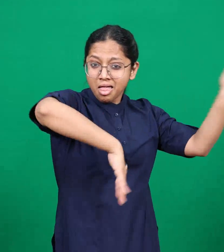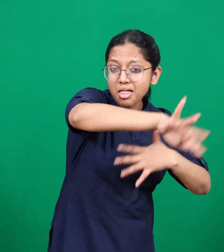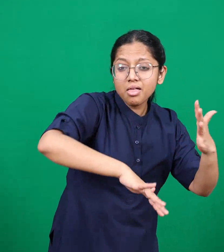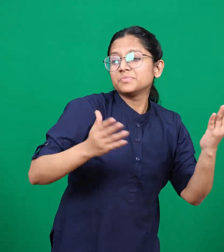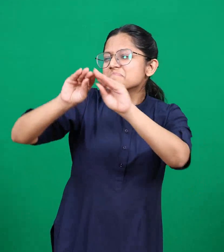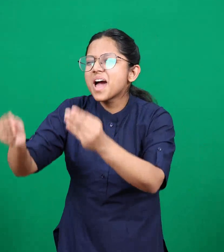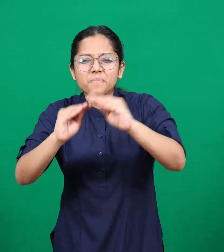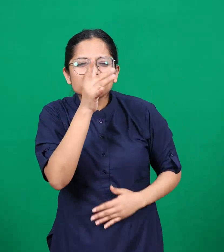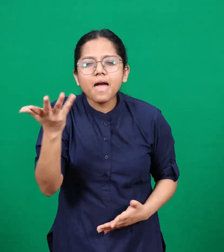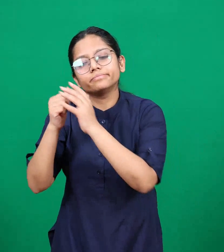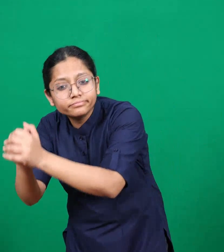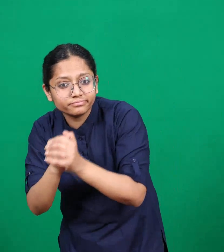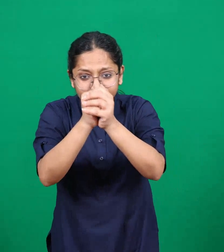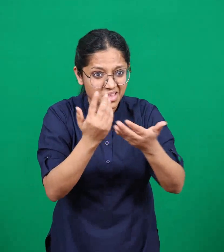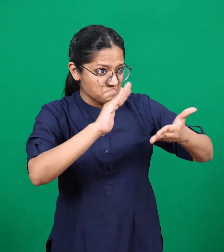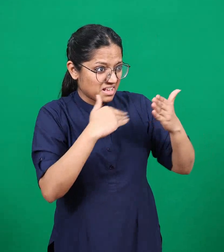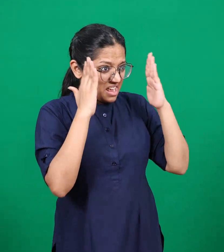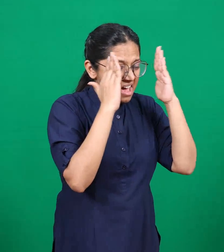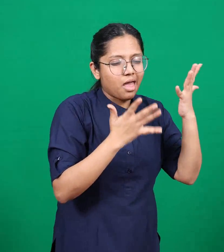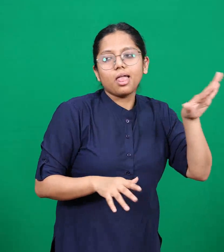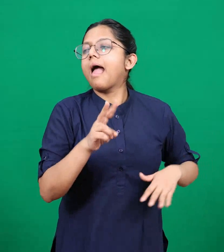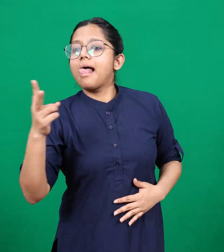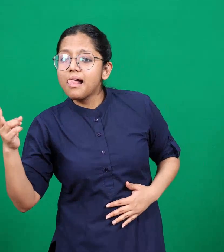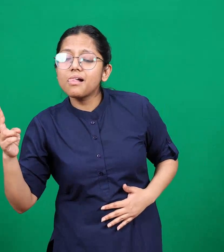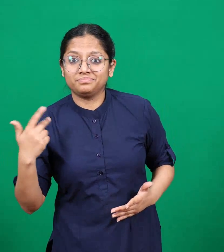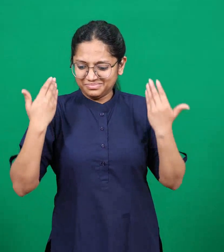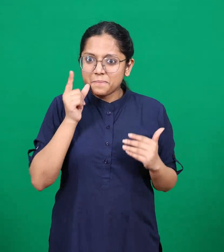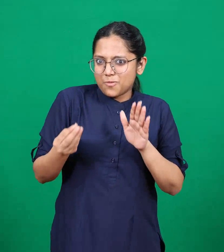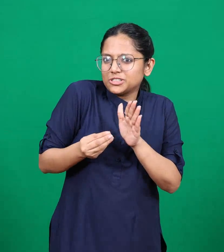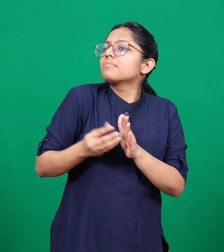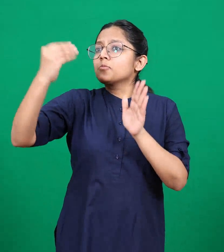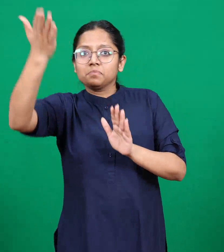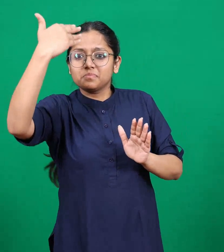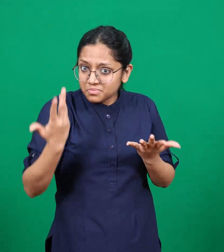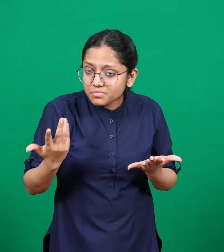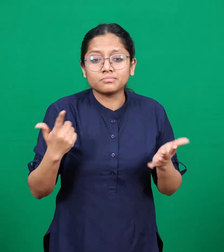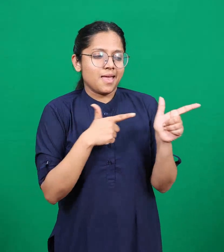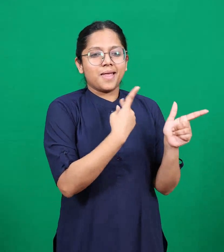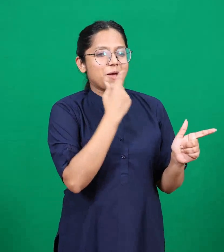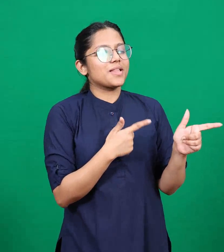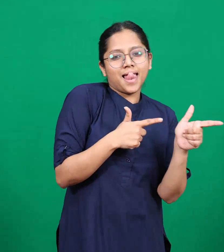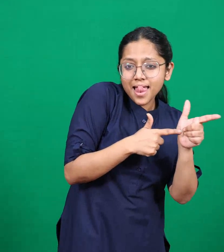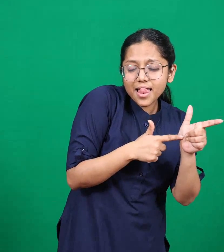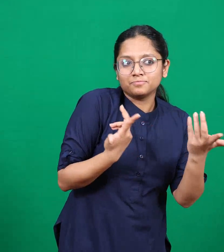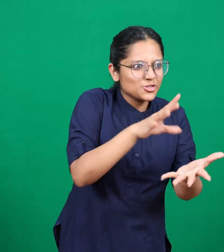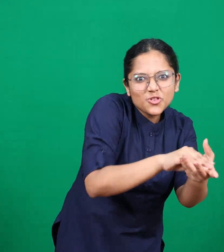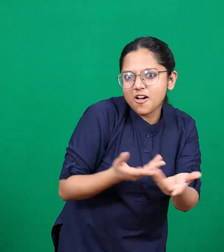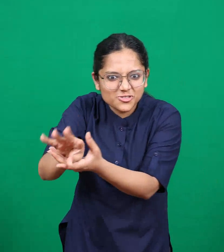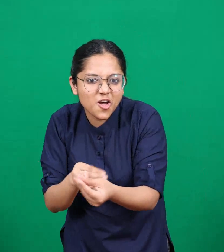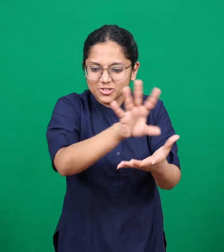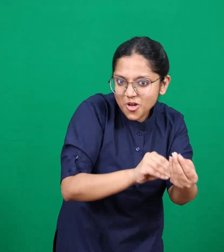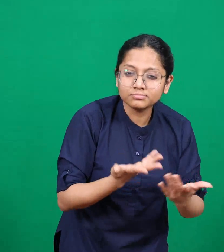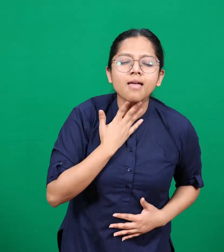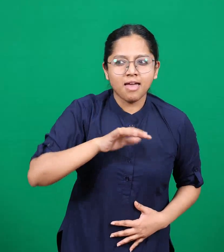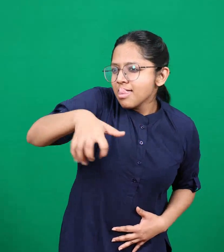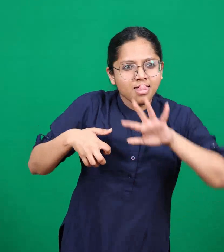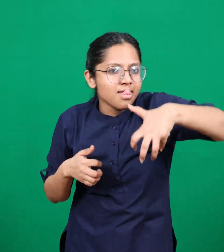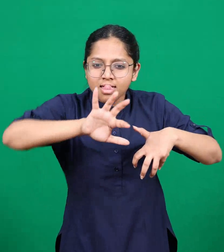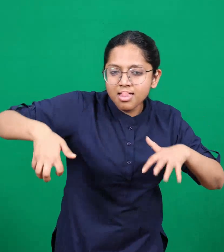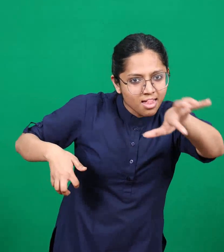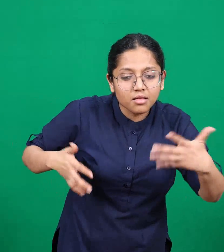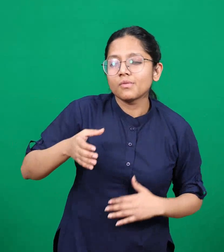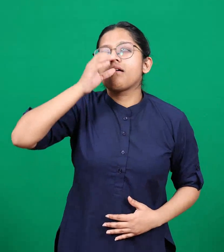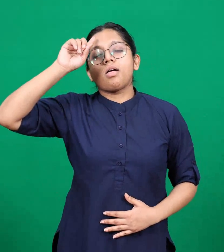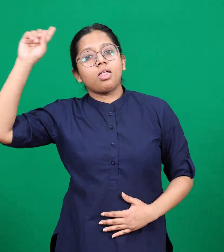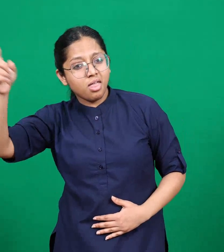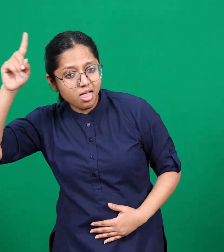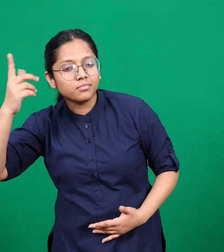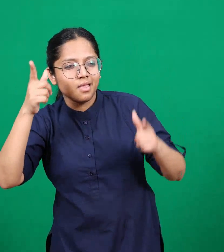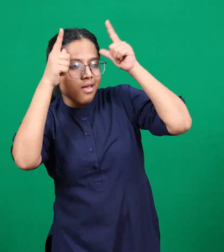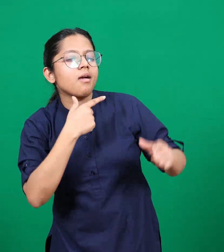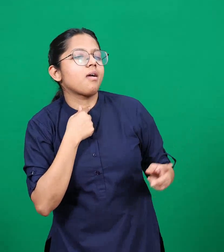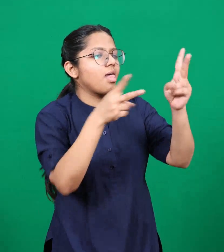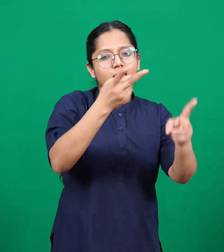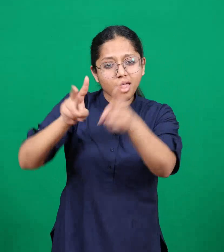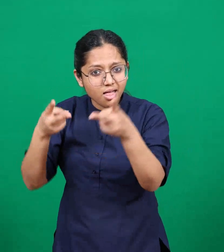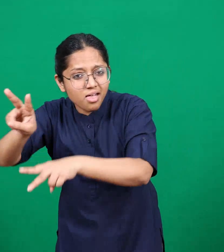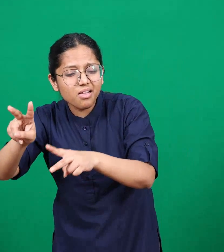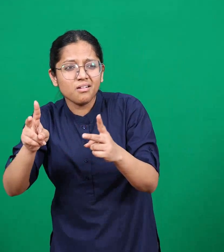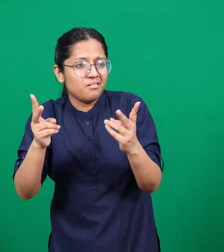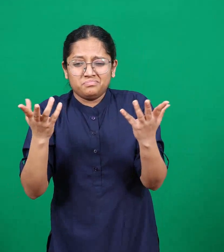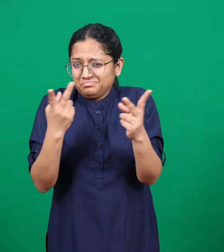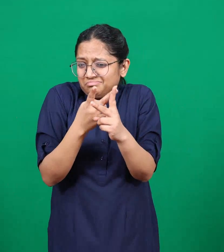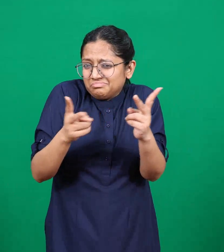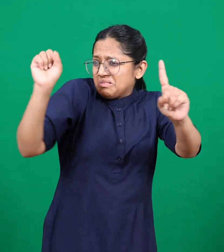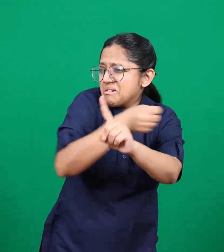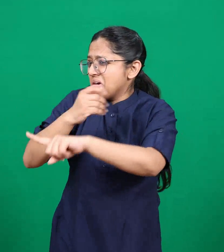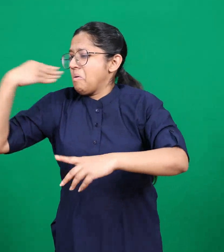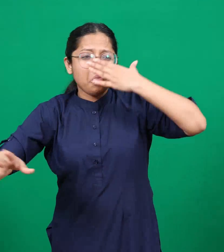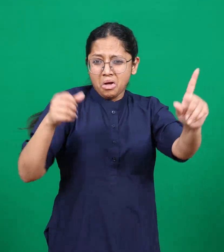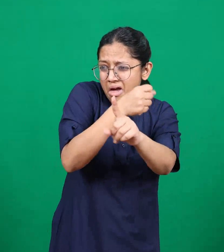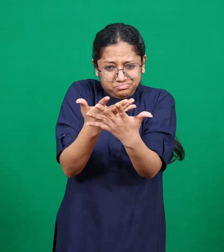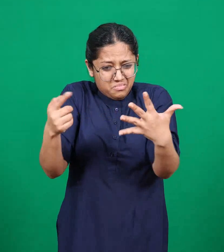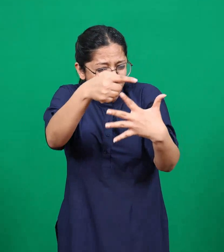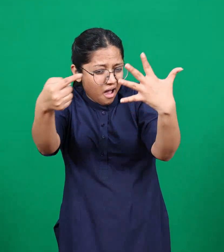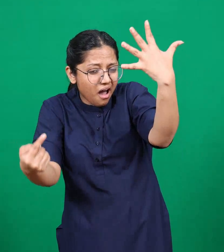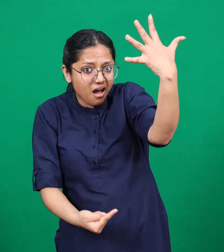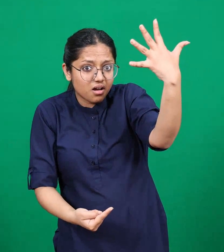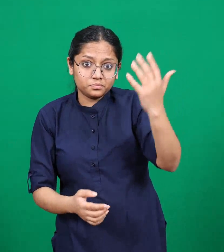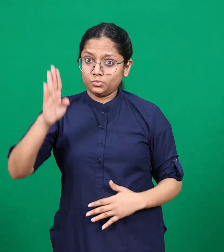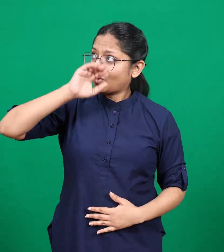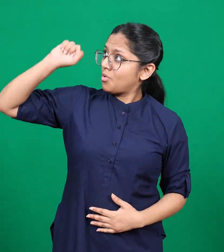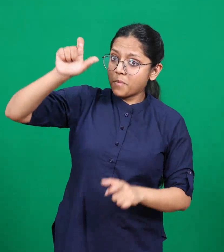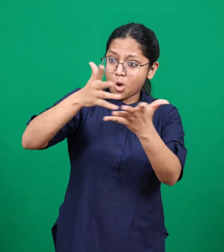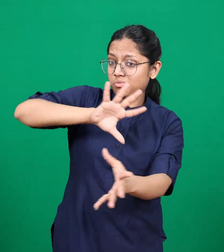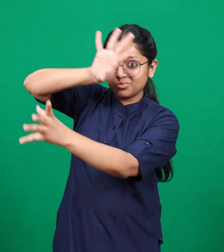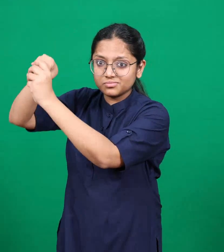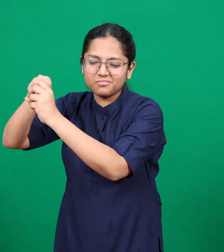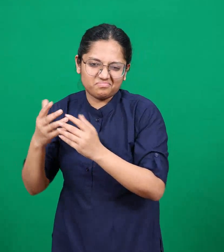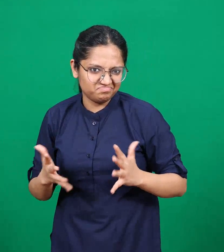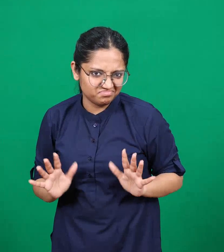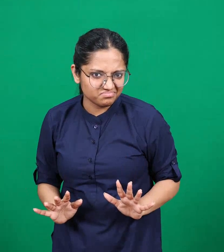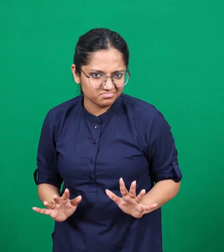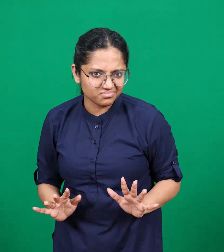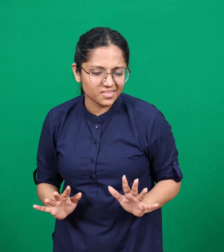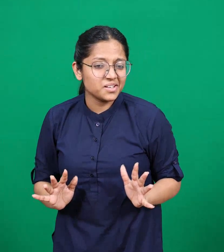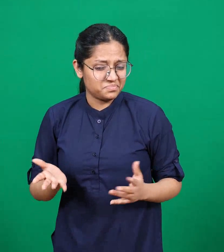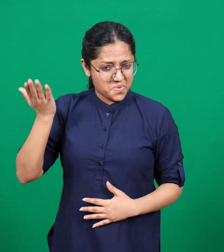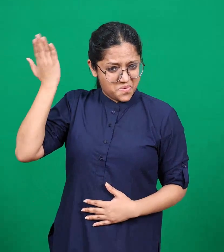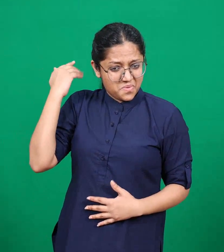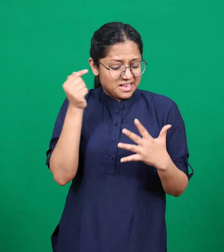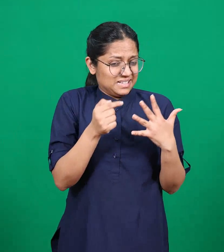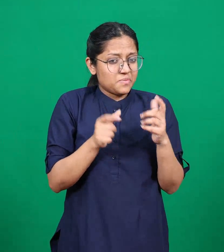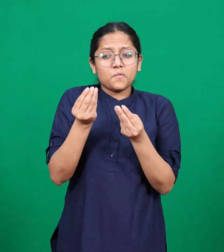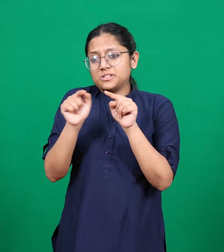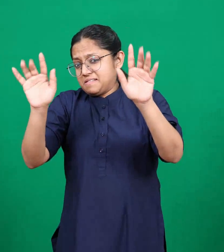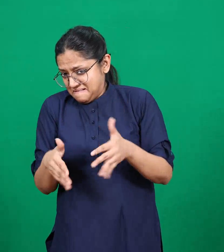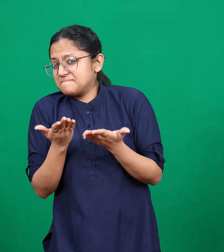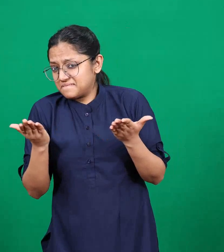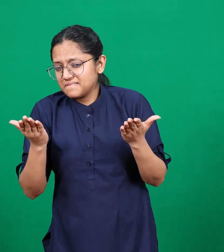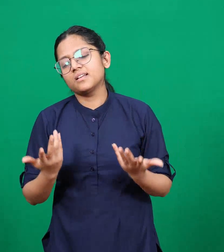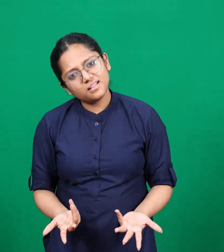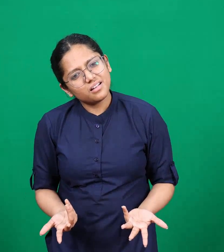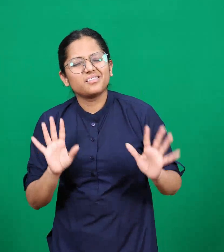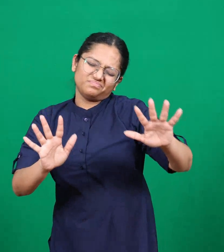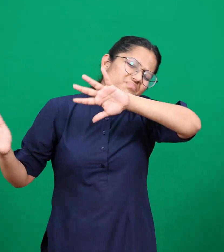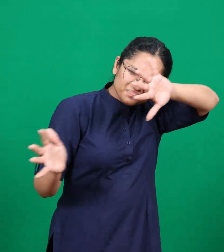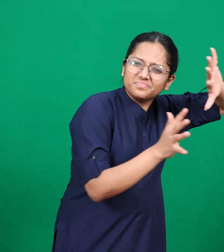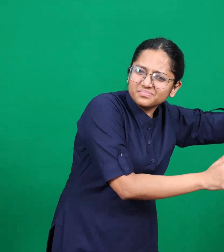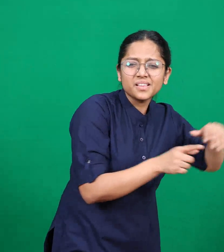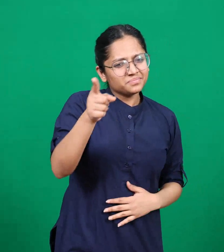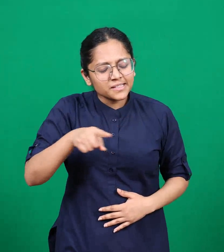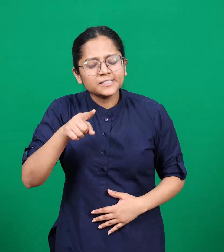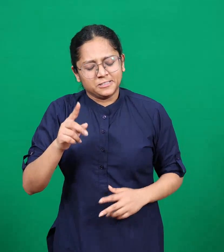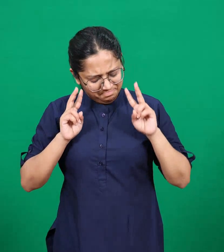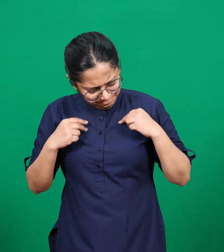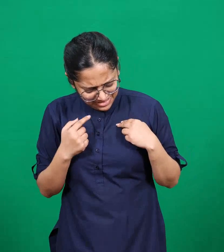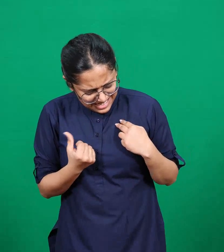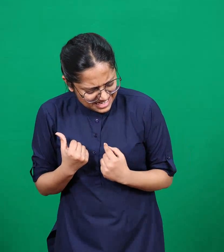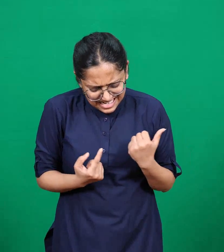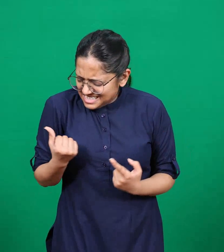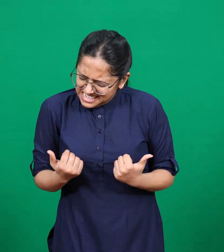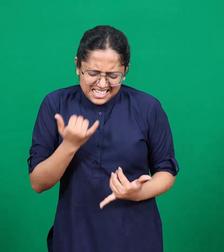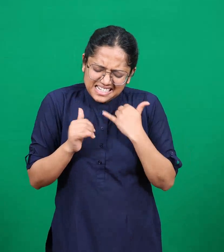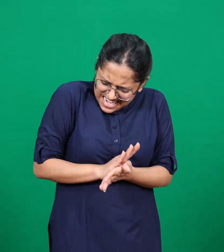Do not be deceived: Neither the sexually immoral, nor idolaters, nor adulterers, nor men who submit to or perform homosexual acts, nor thieves, nor the greedy, nor drunkards, nor verbal abusers, nor swindlers, will inherit the kingdom of God.